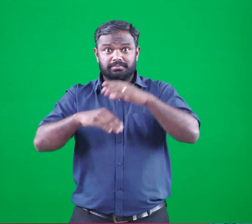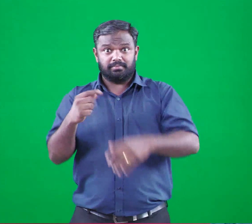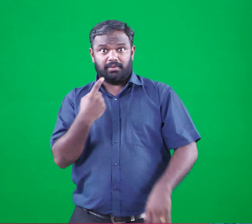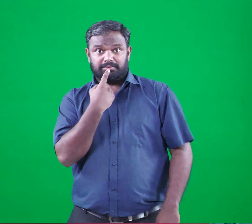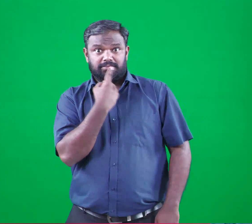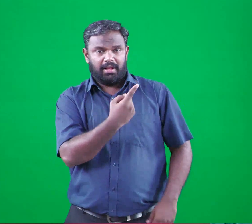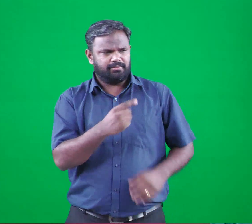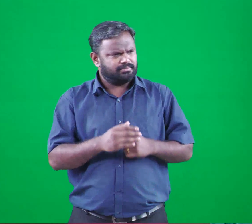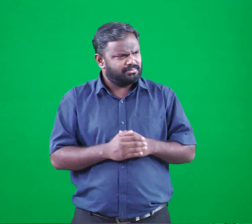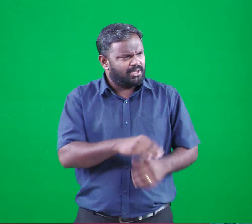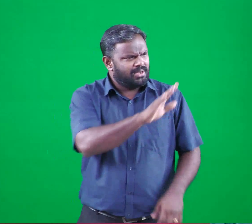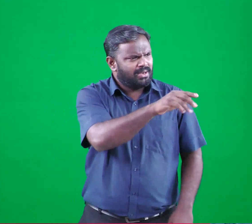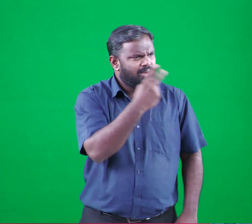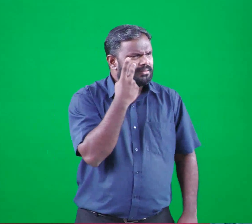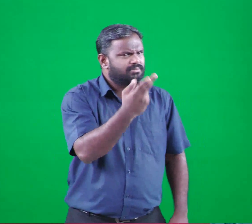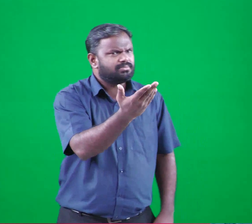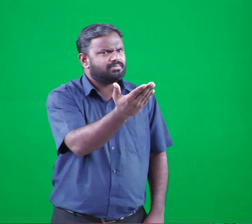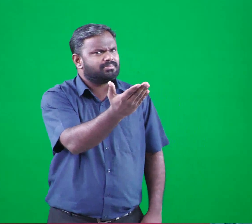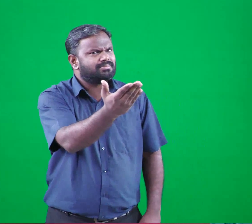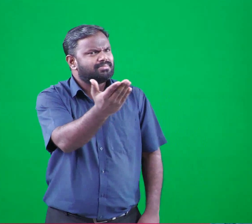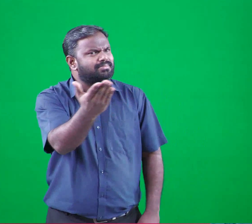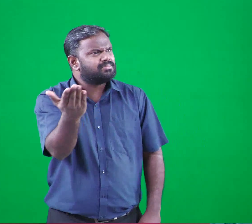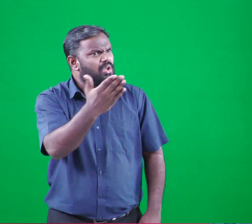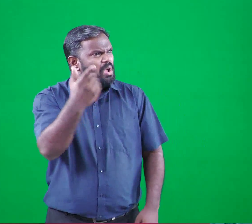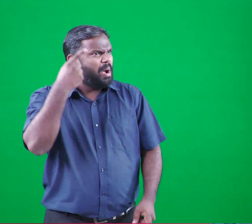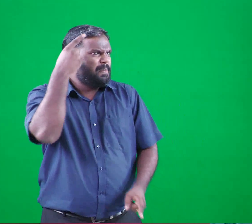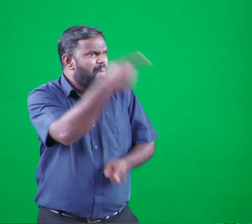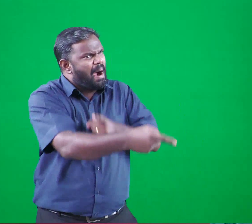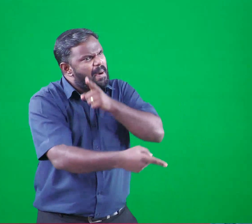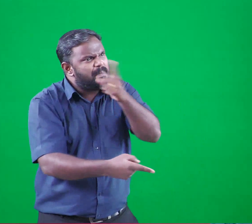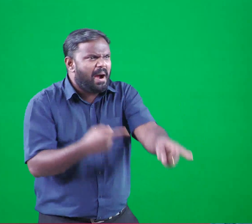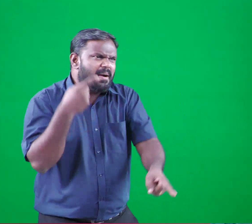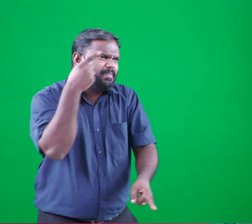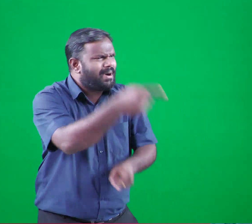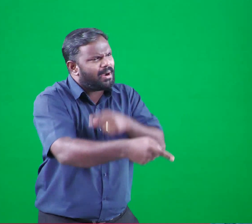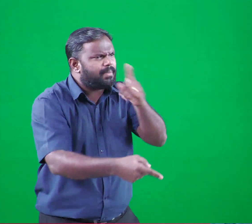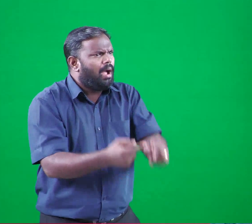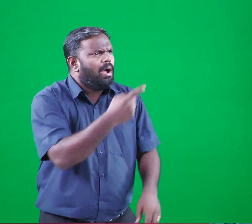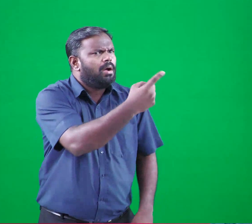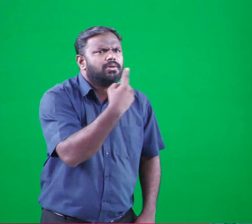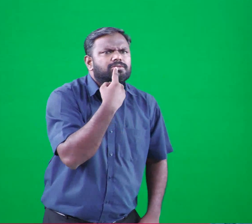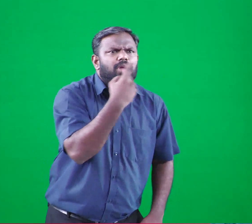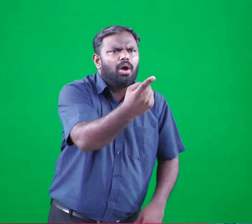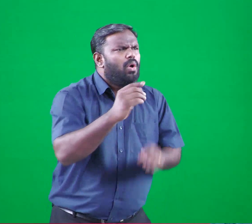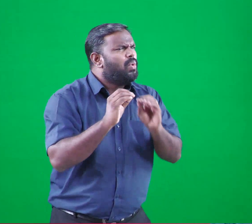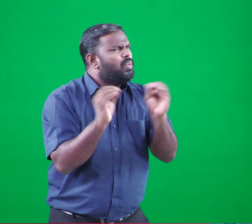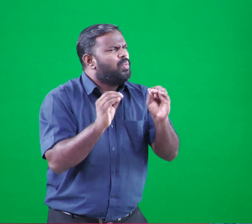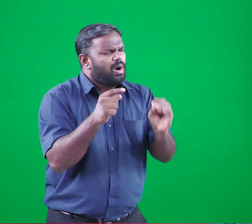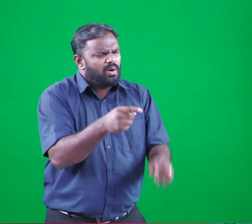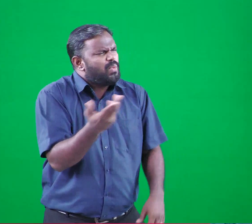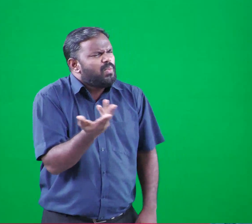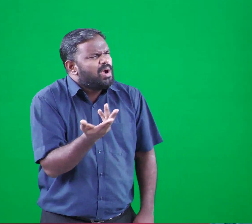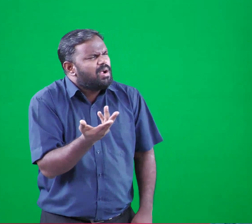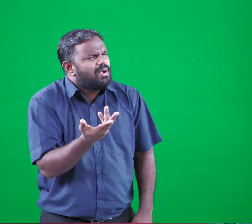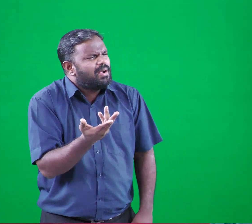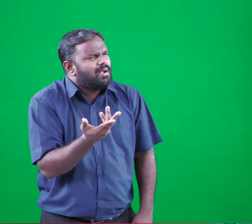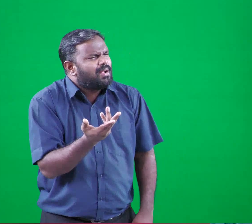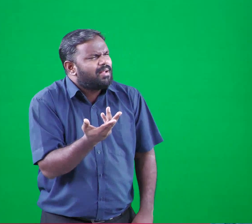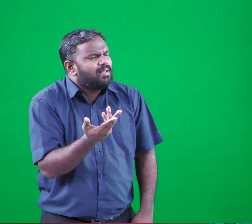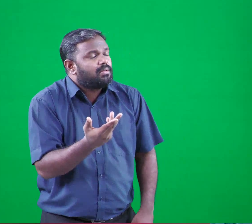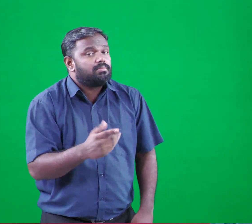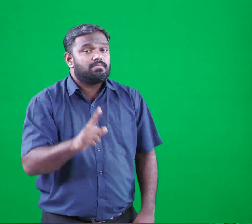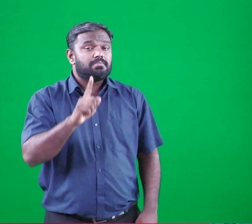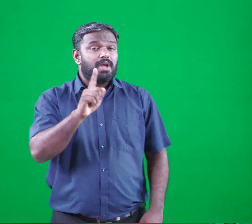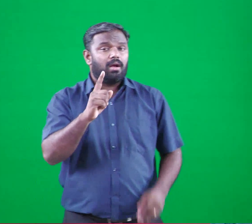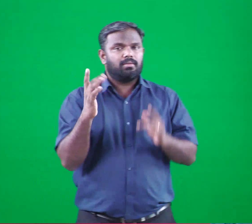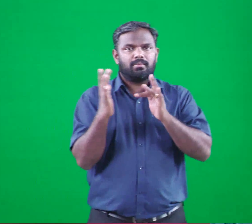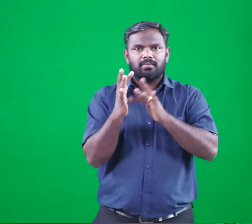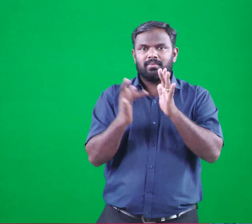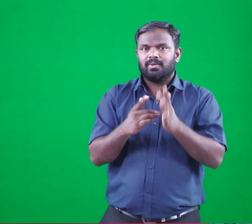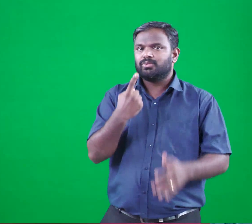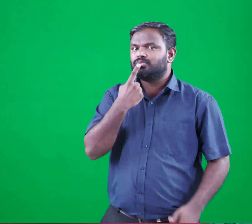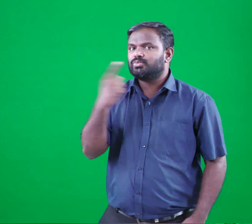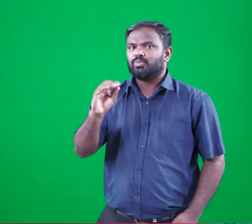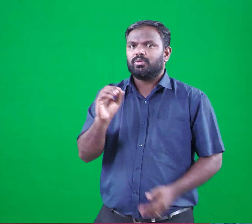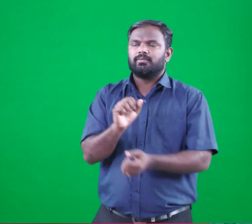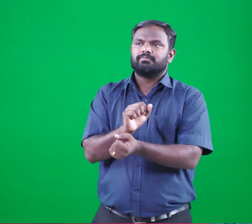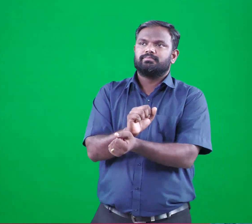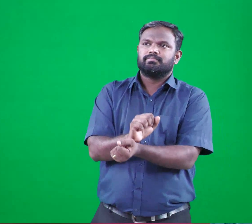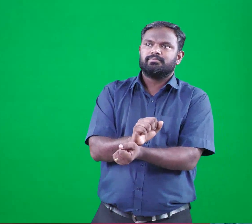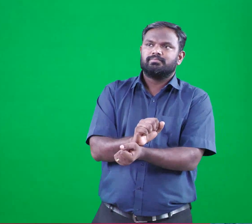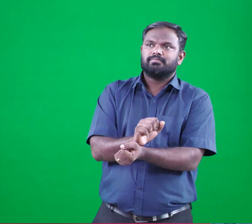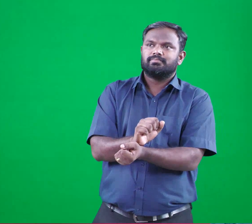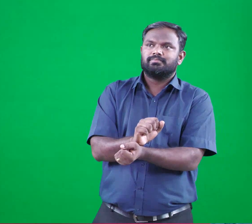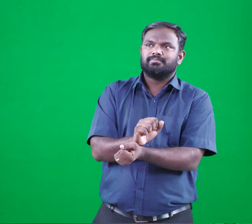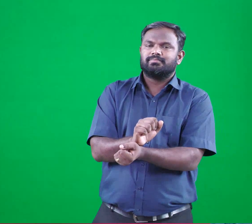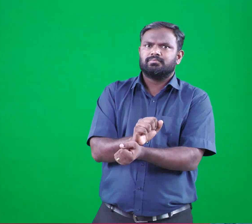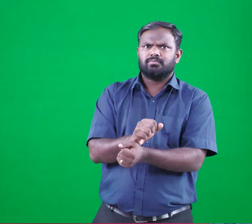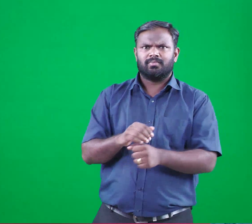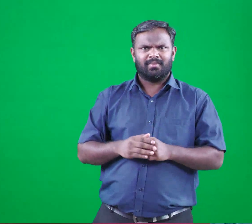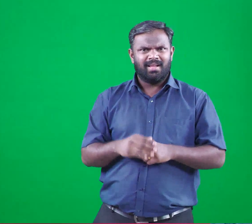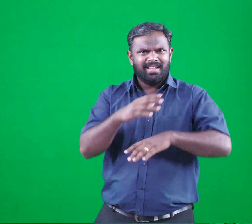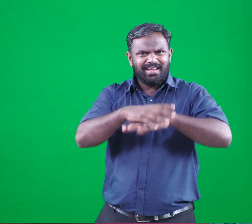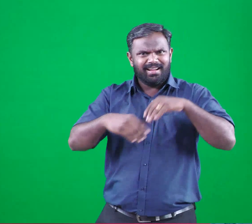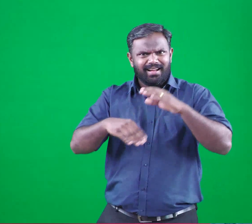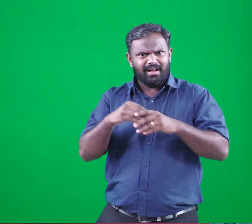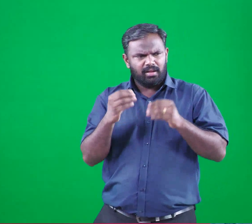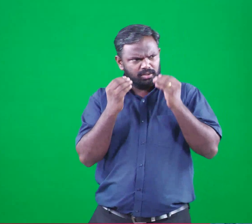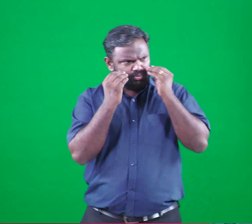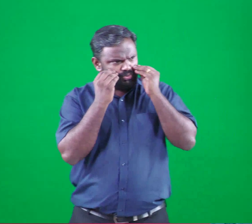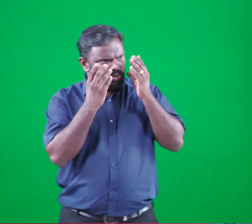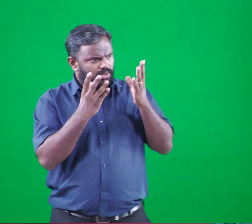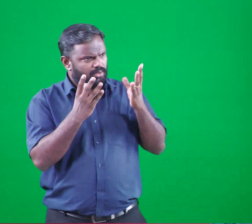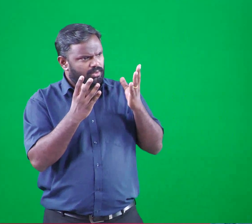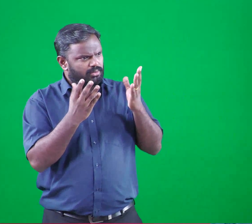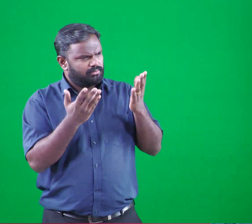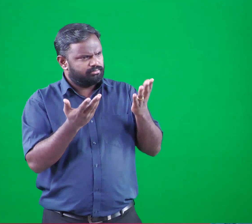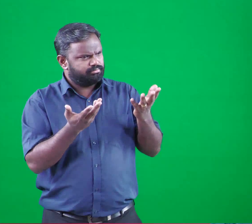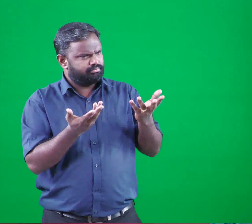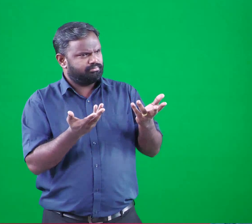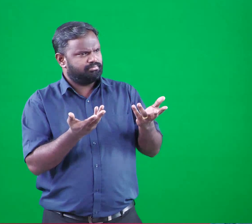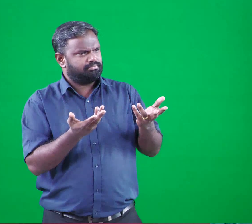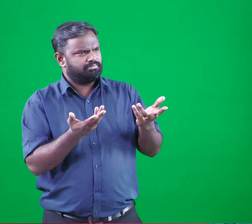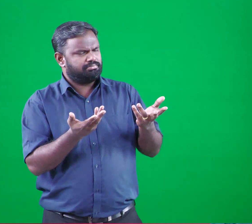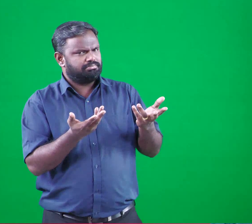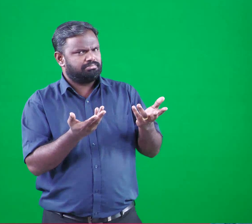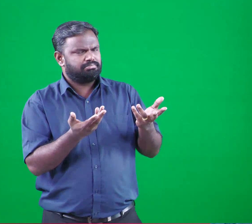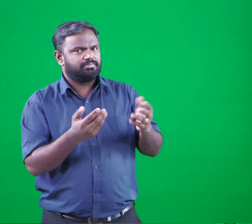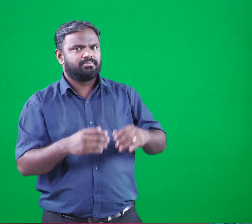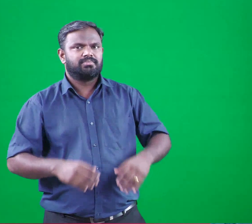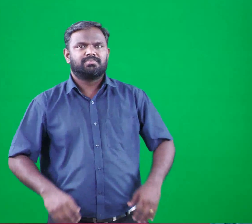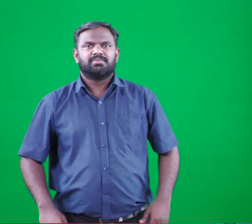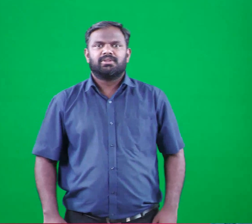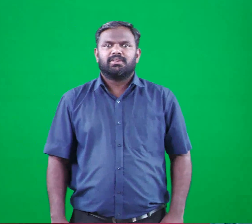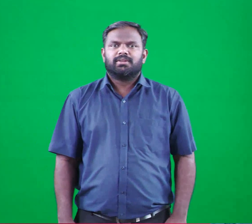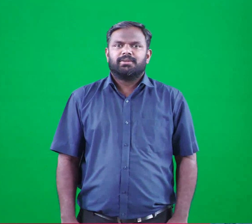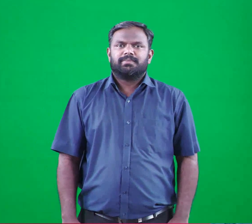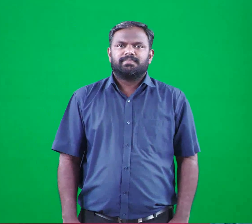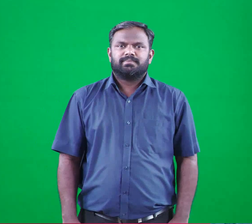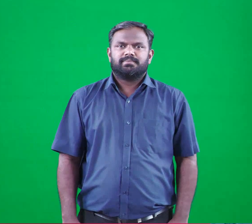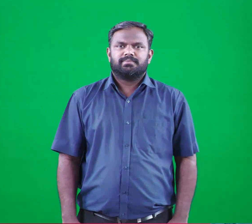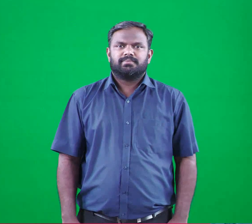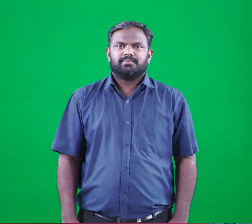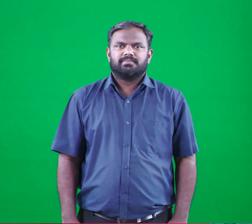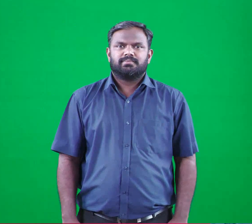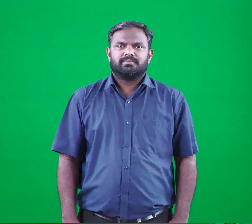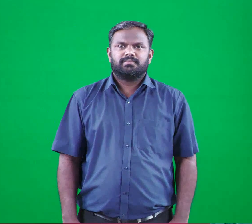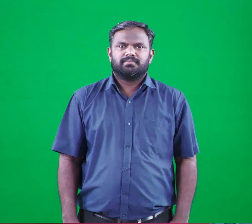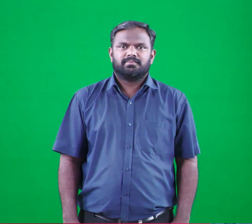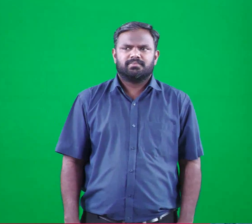Look how many charges they are bringing against You!" But to Pilate's amazement, Jesus made no further reply.